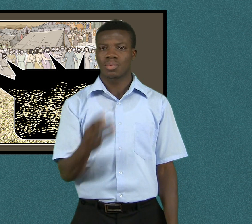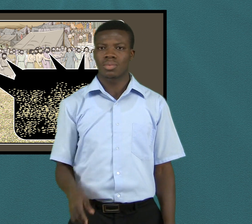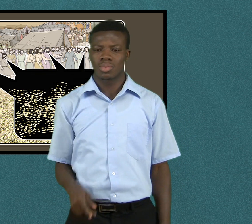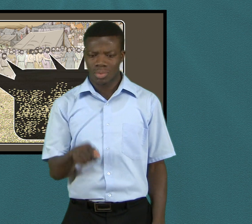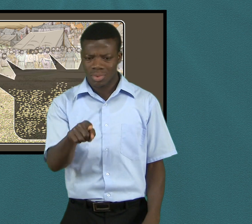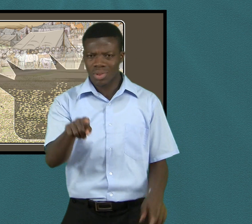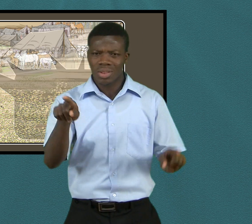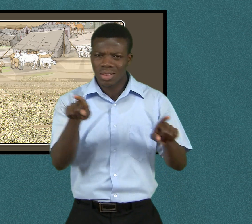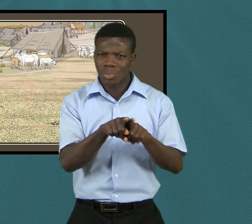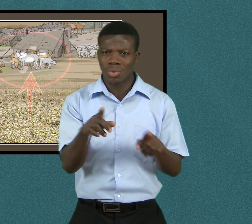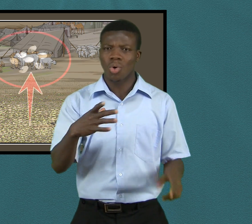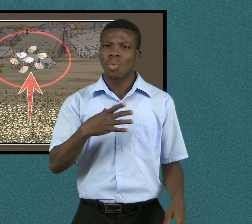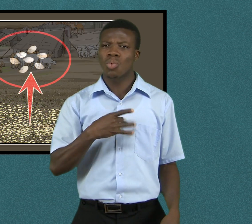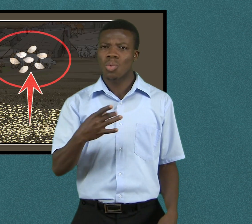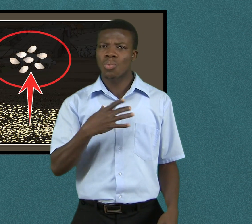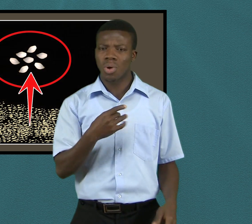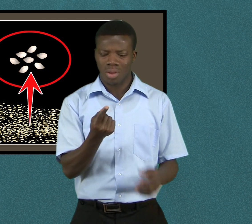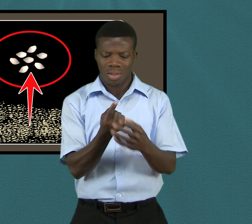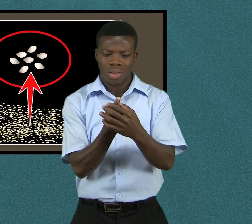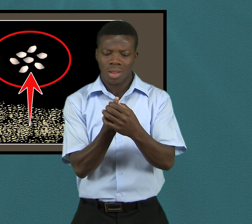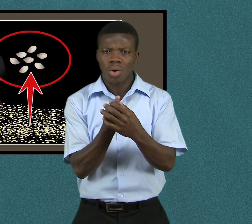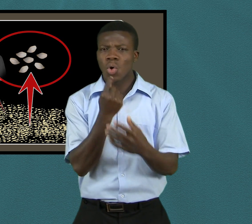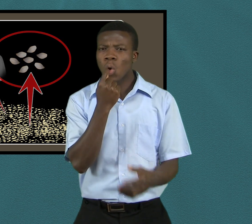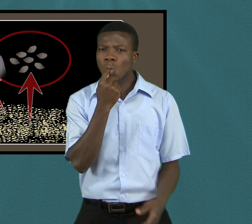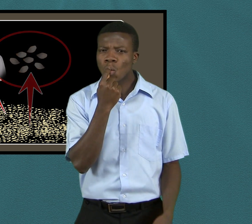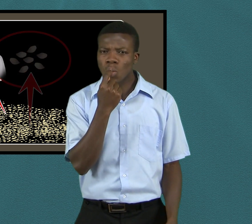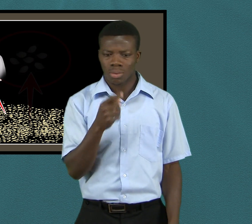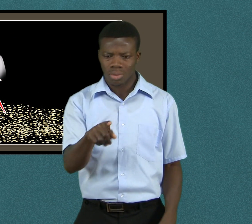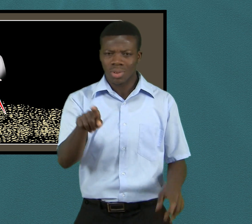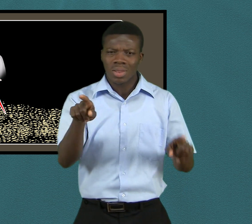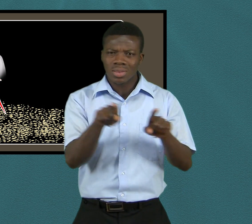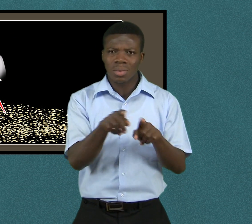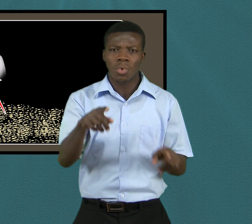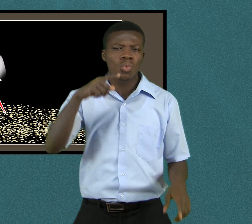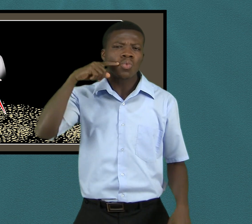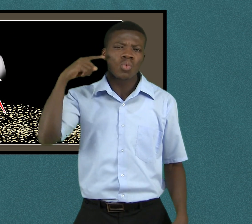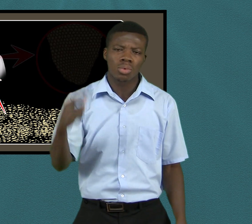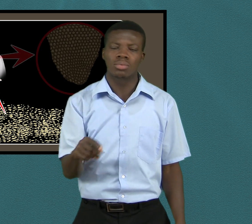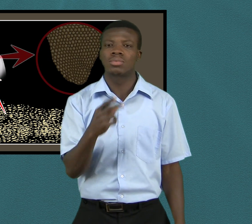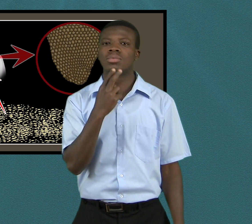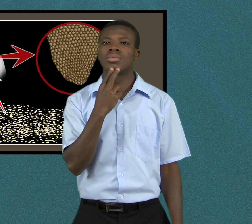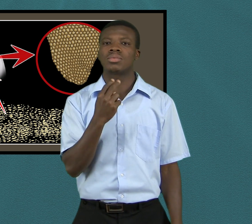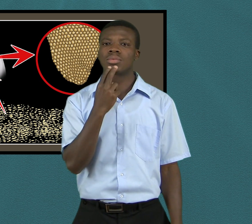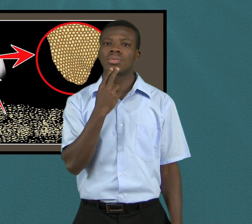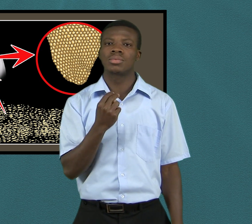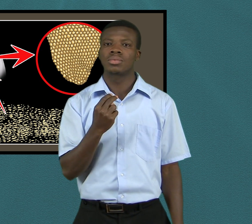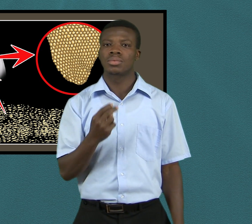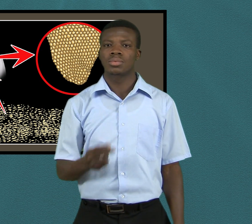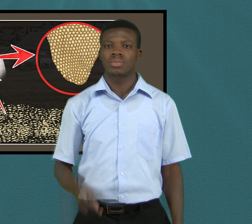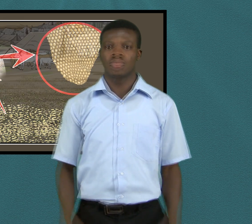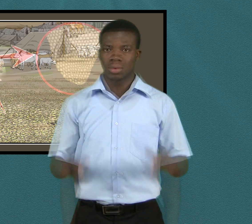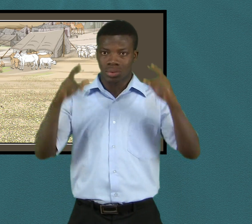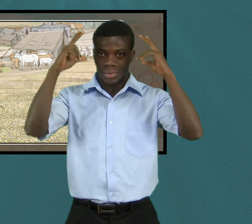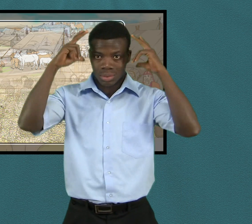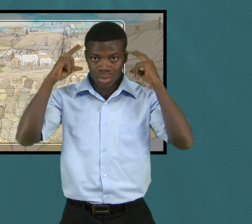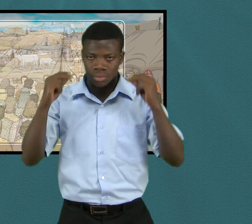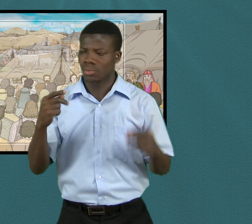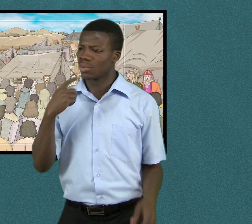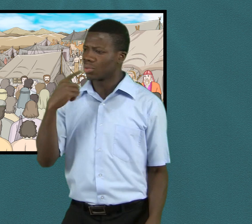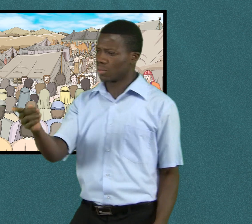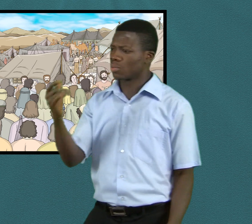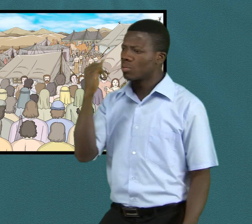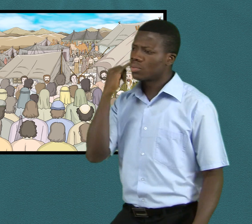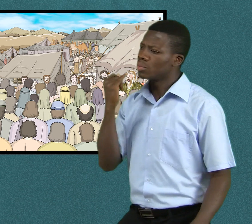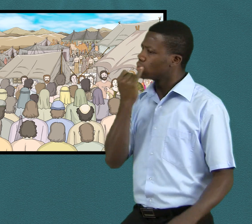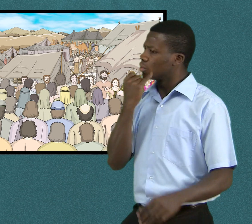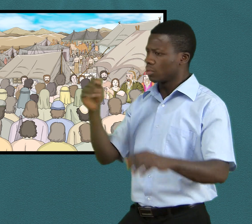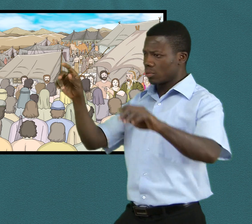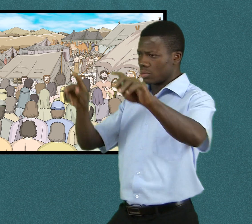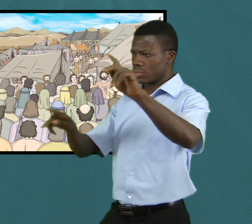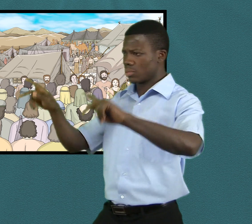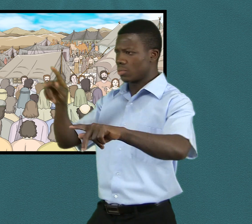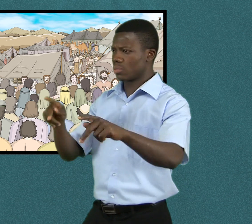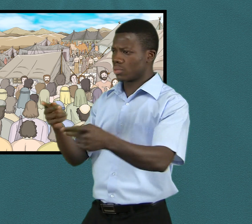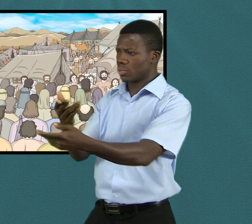It was white like coriander seed and tasted like wafers made with honey.